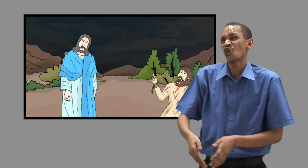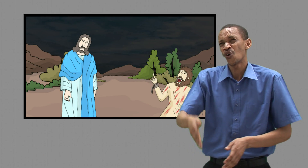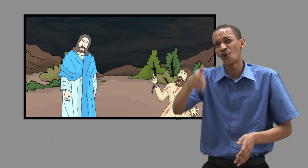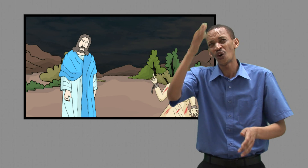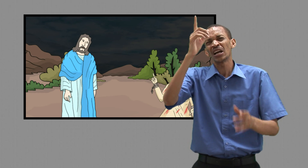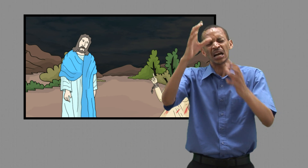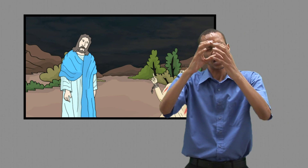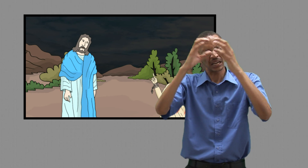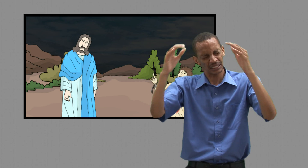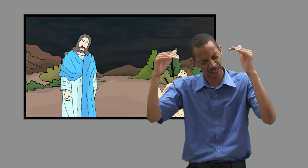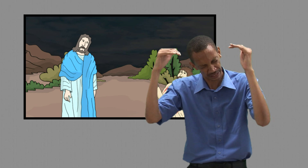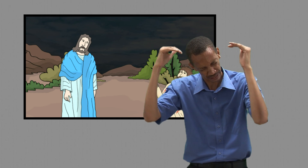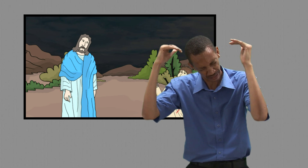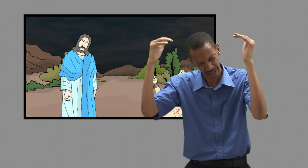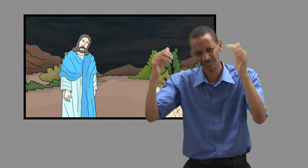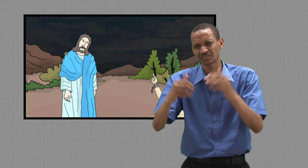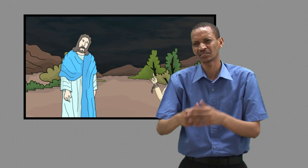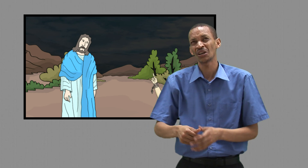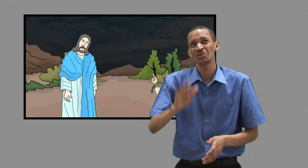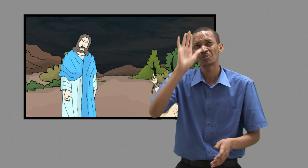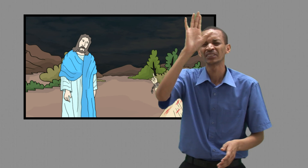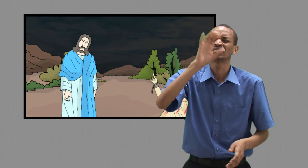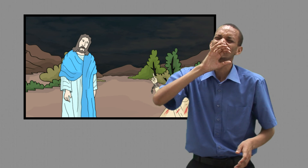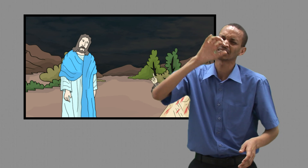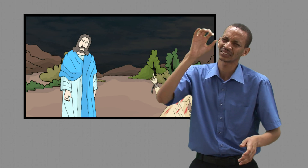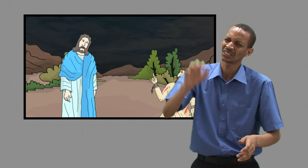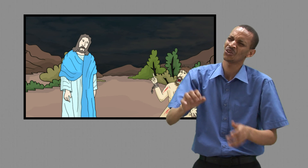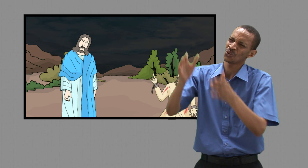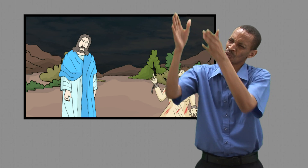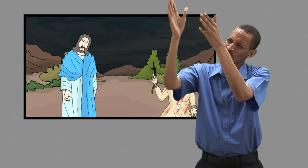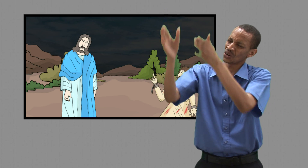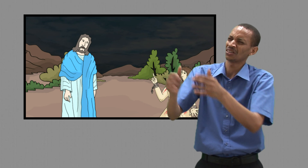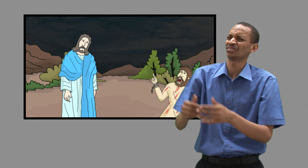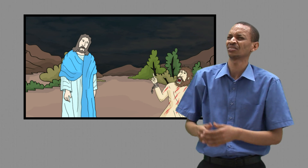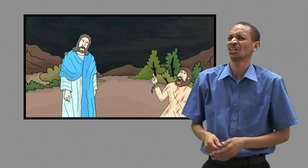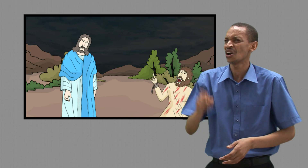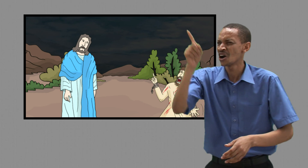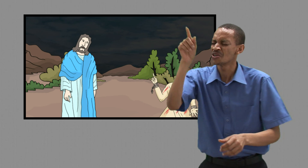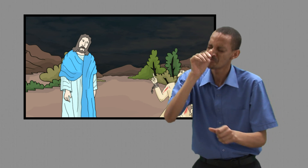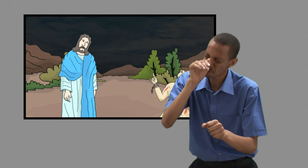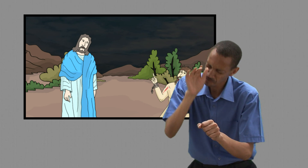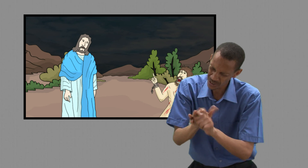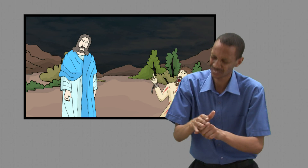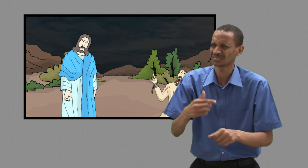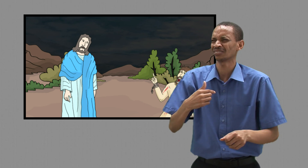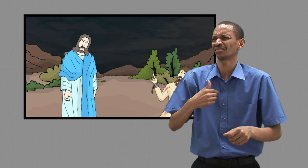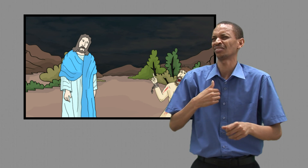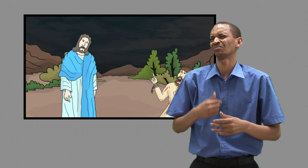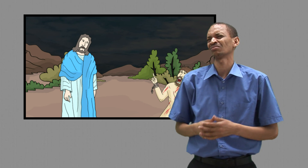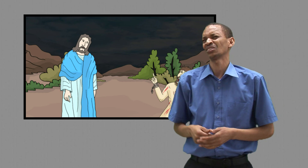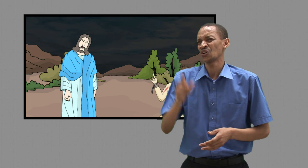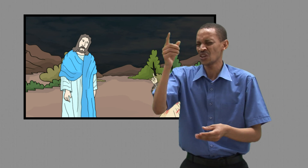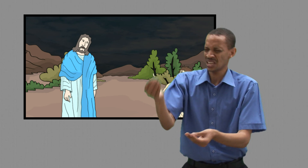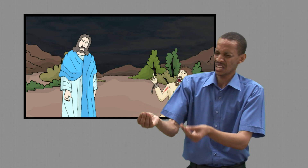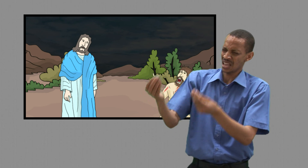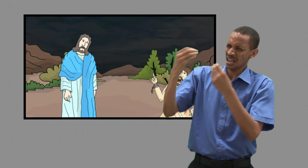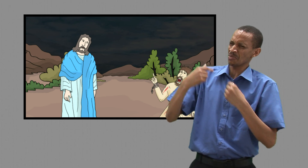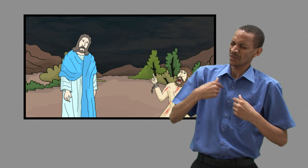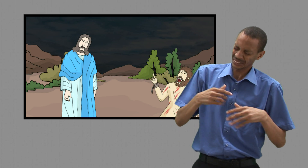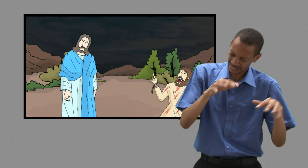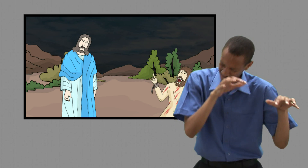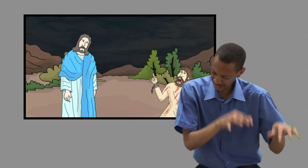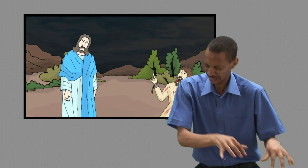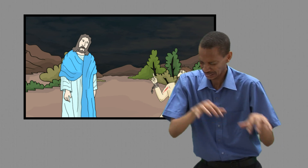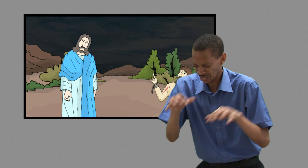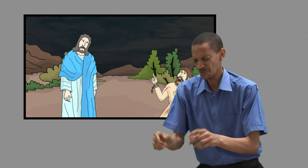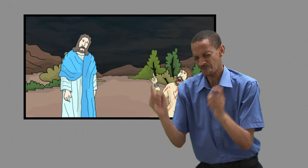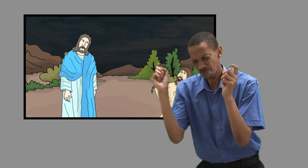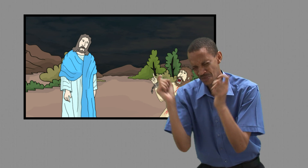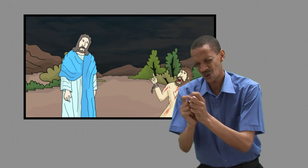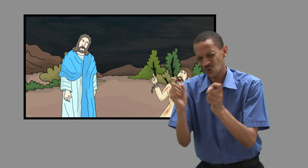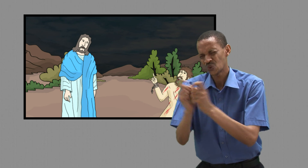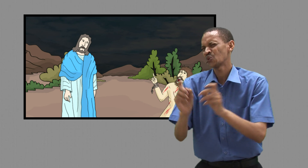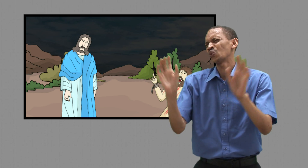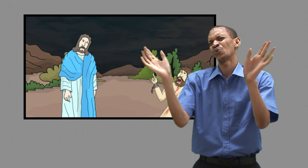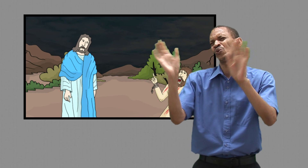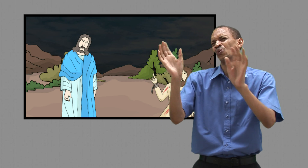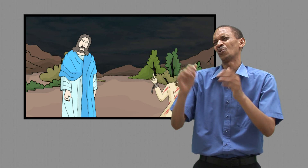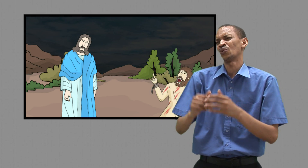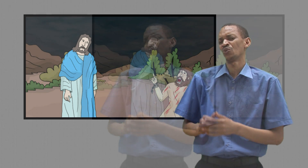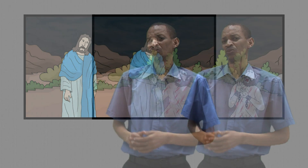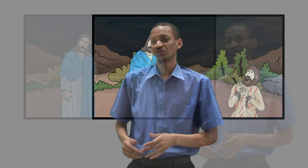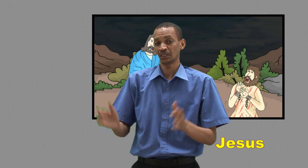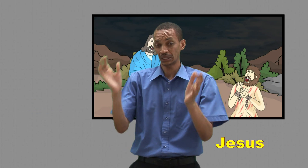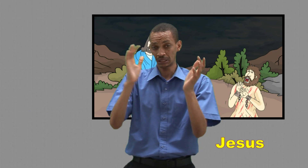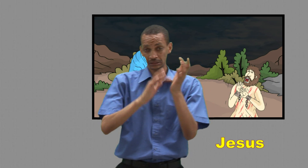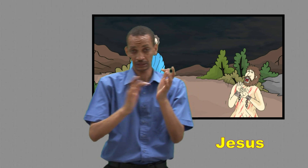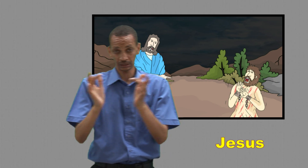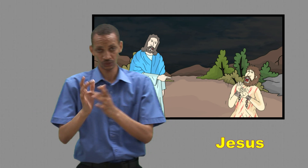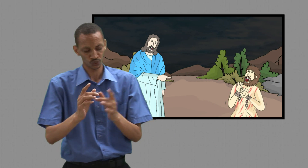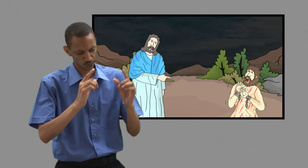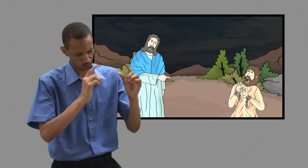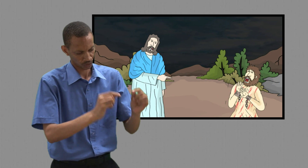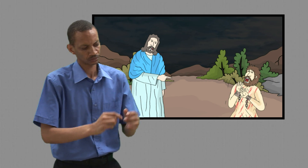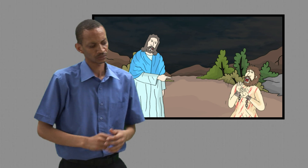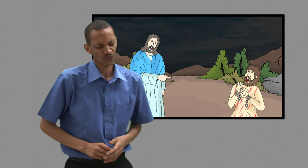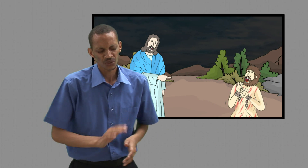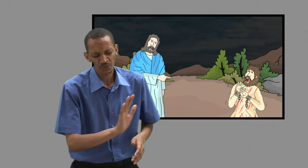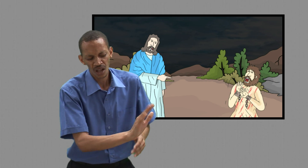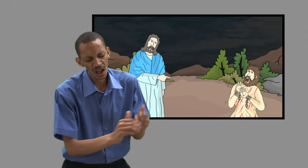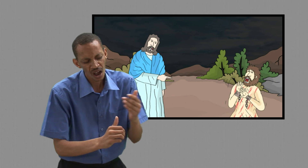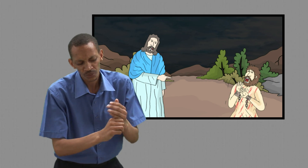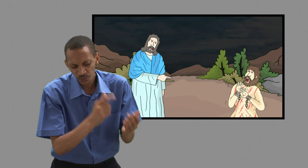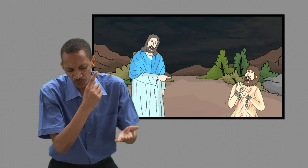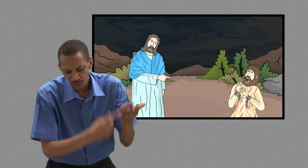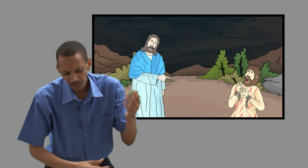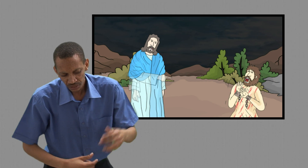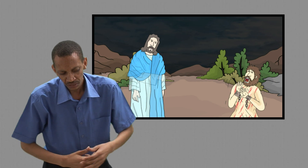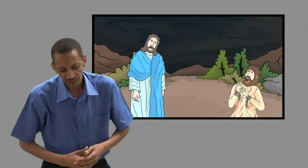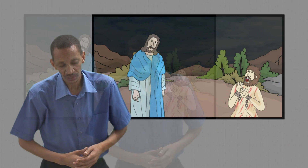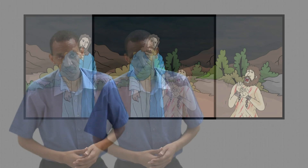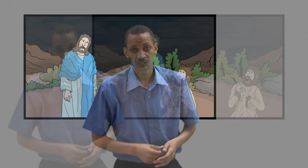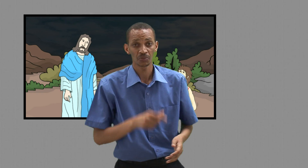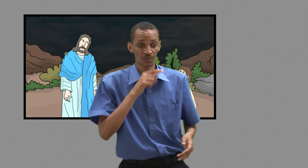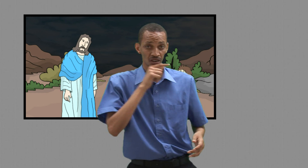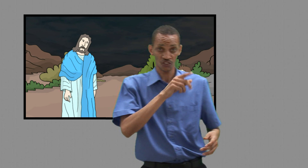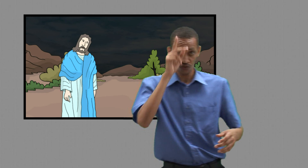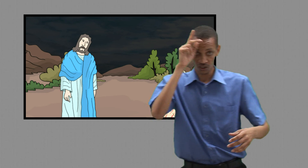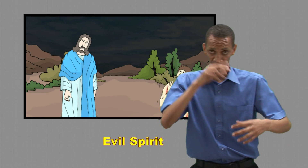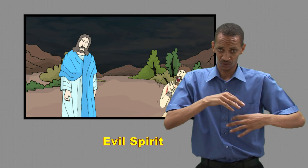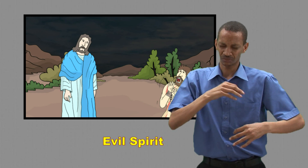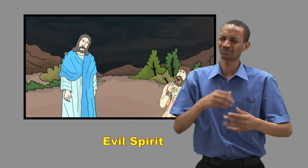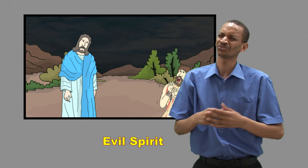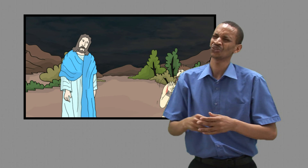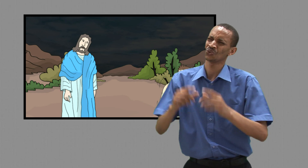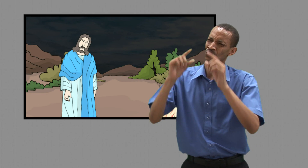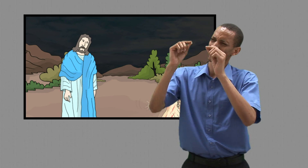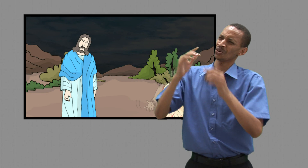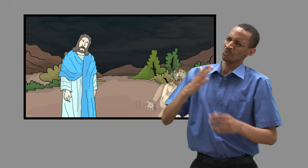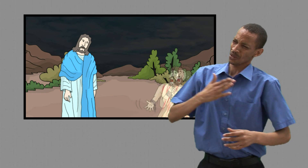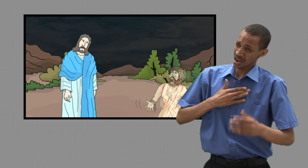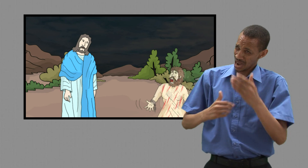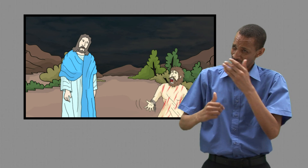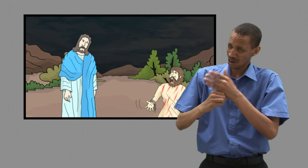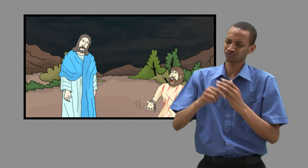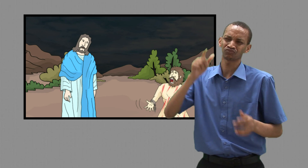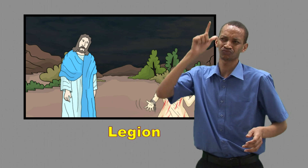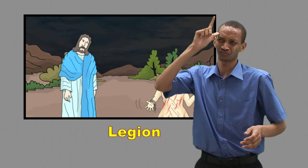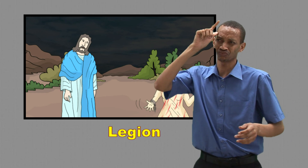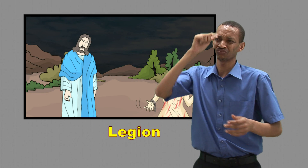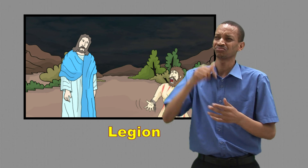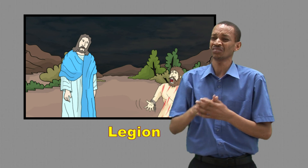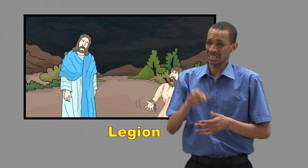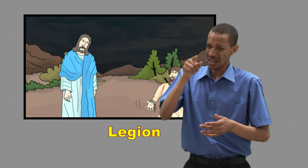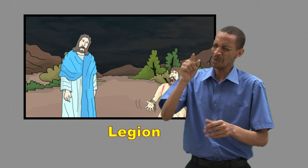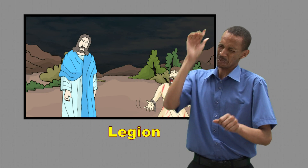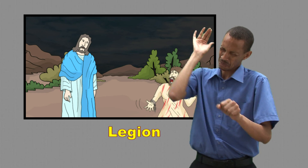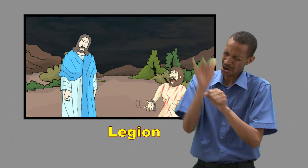I beg You before God not to torture me!” For Jesus had already declared, “Come out of this man, you unclean spirit!” “What is your name?” Jesus asked.